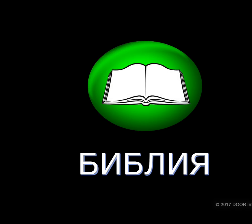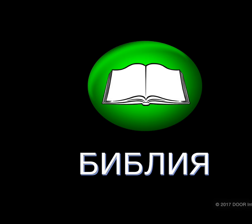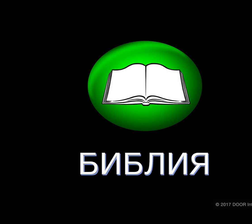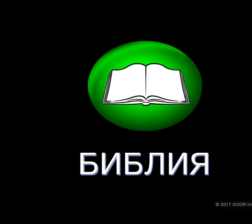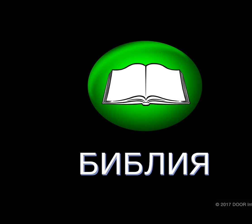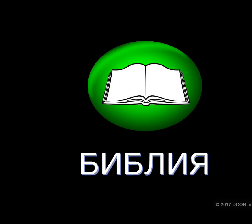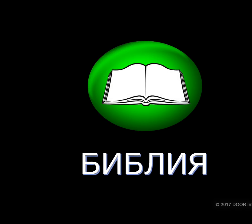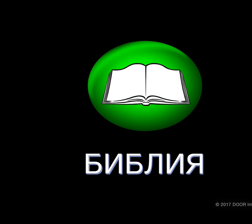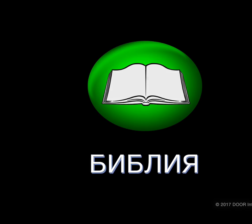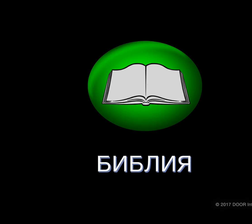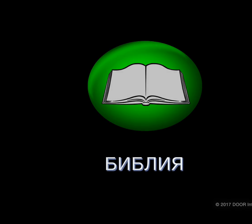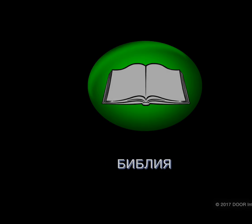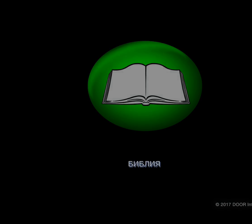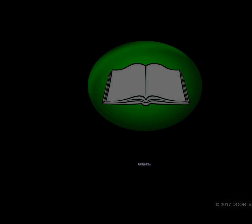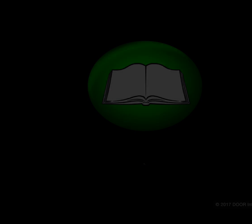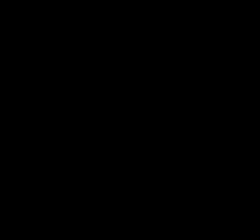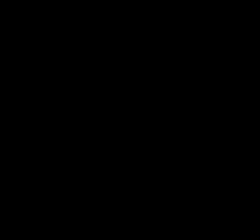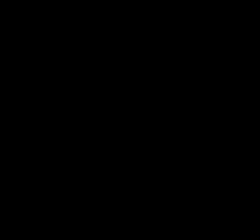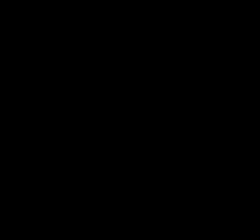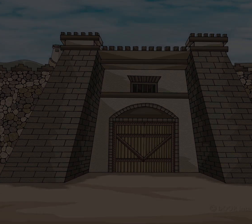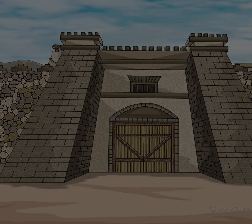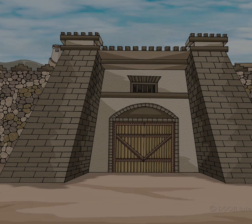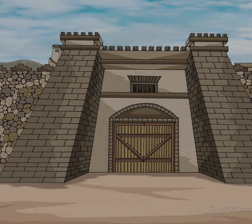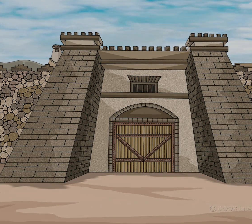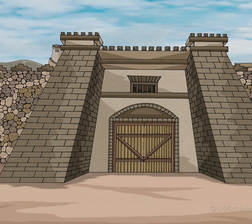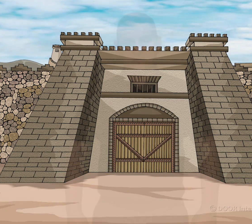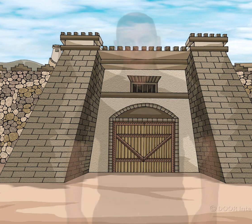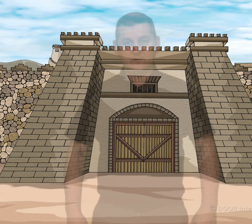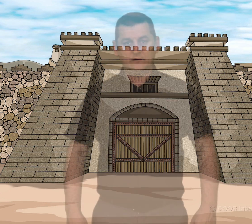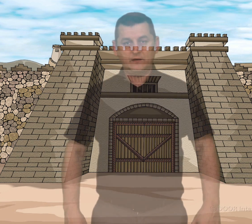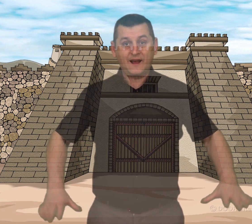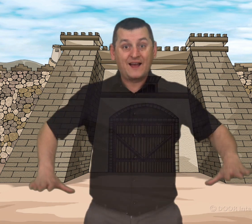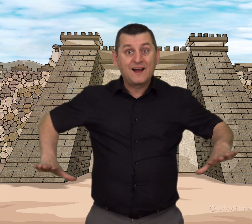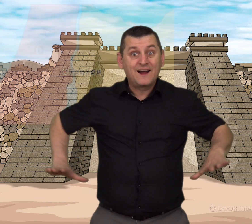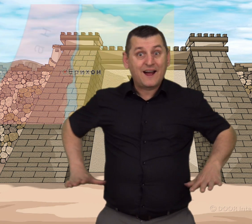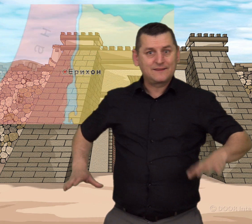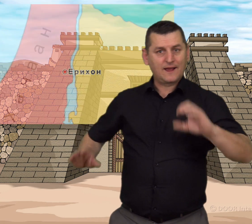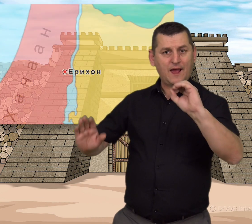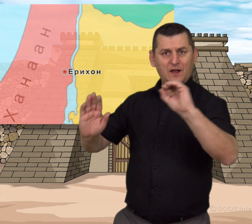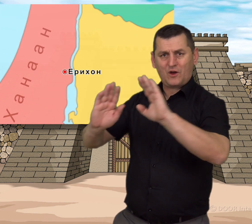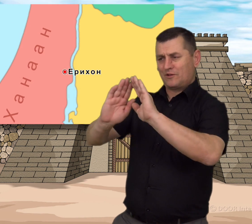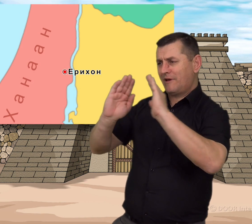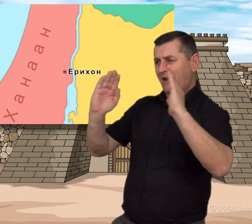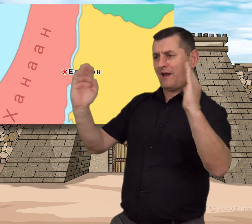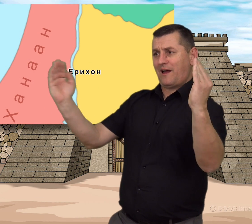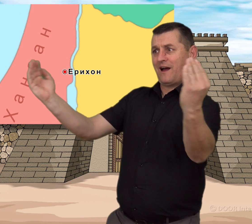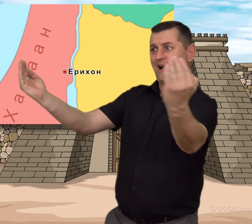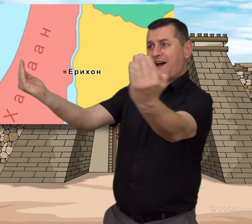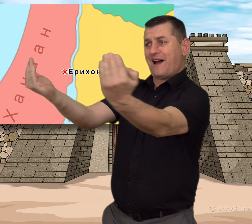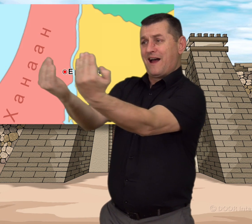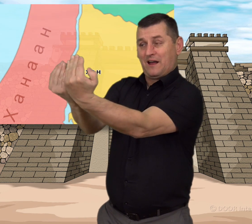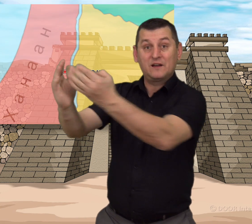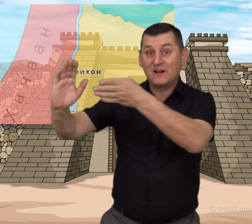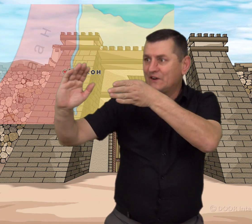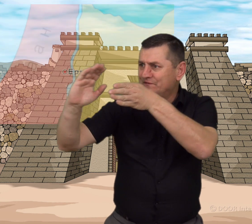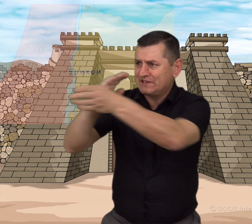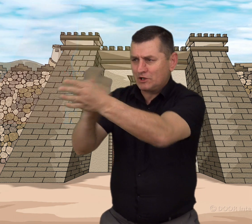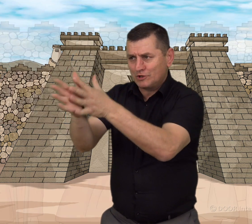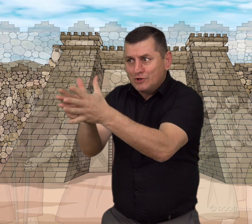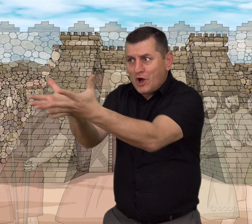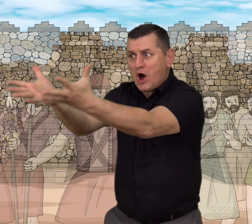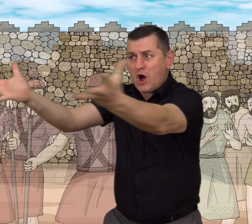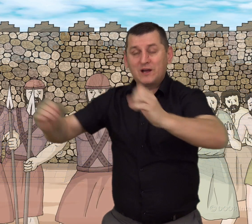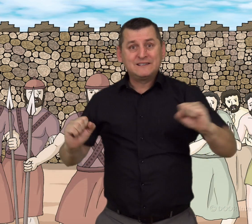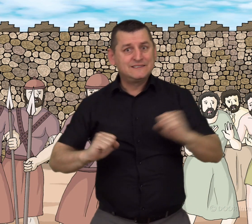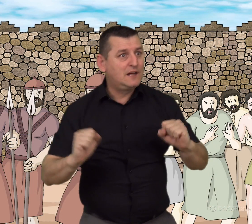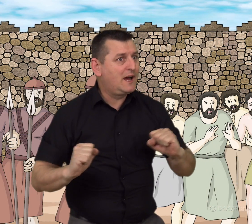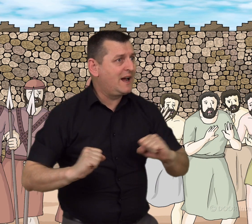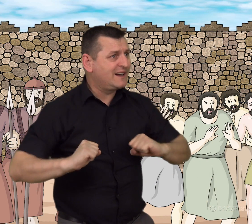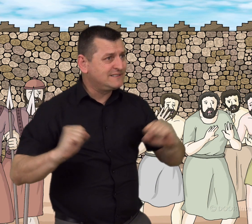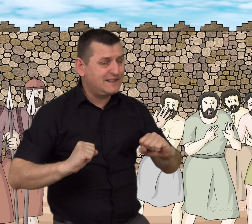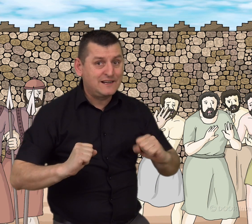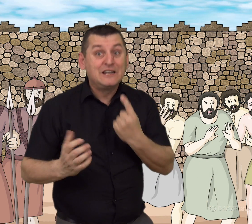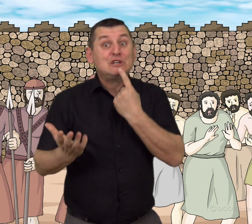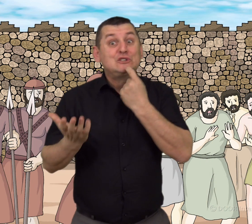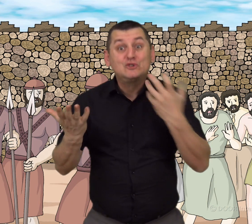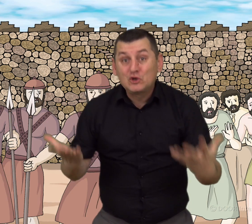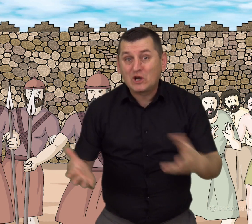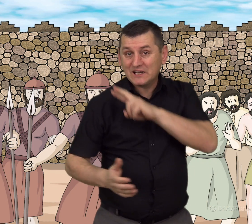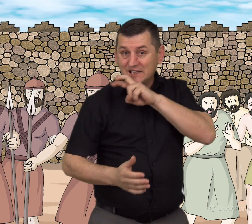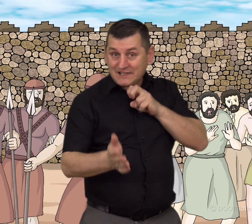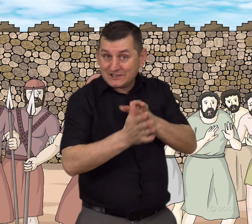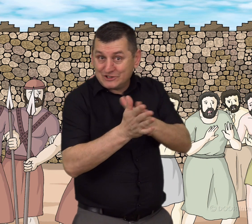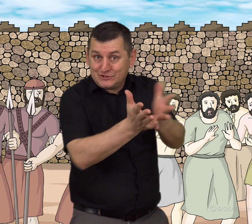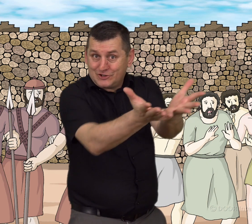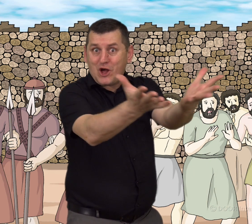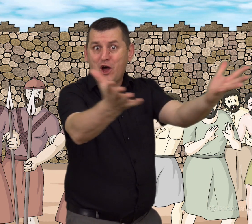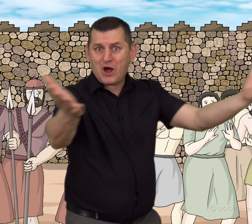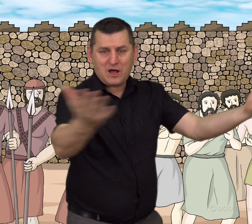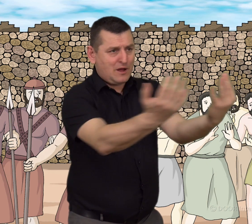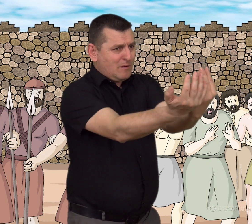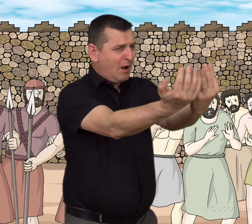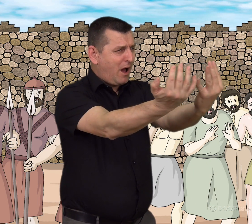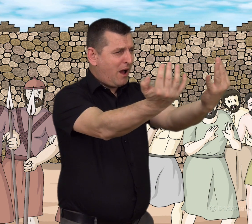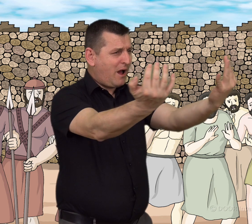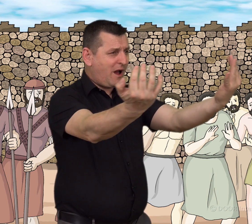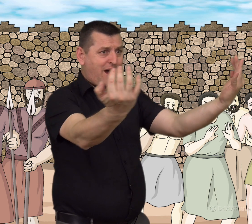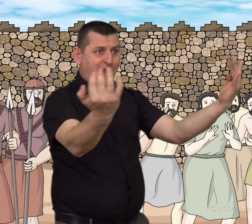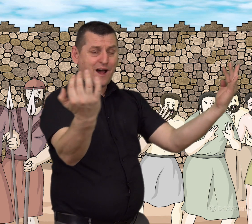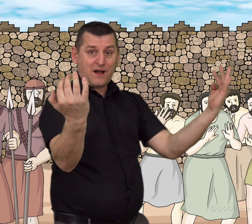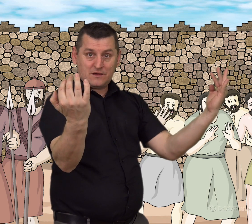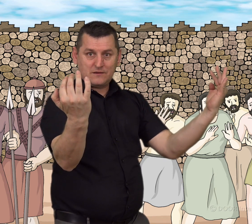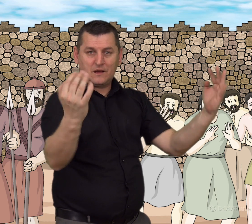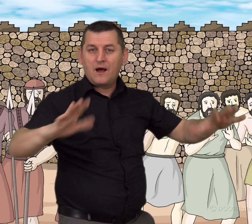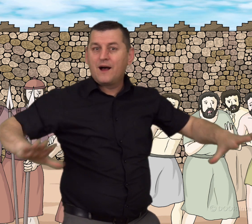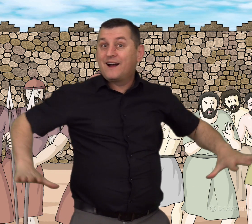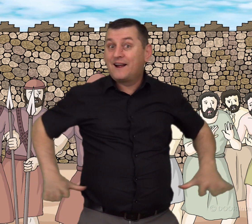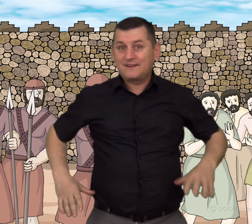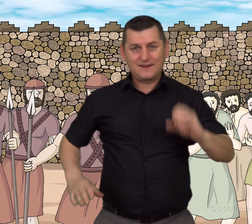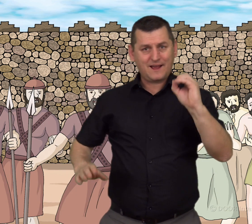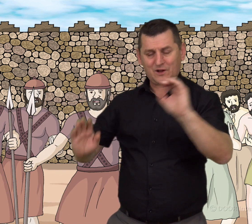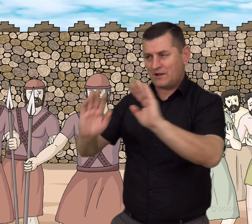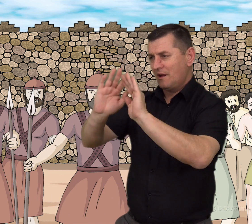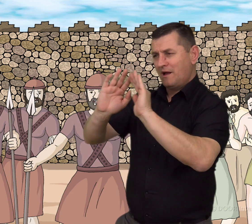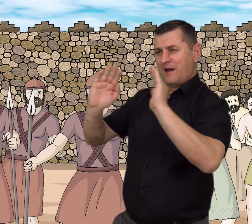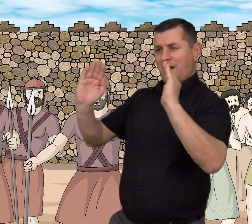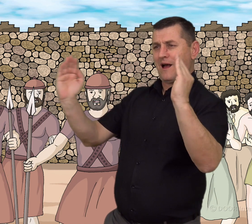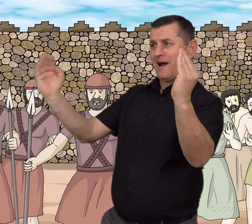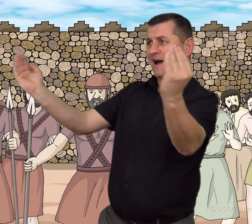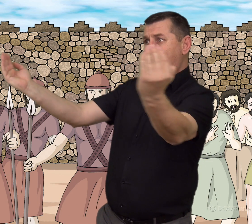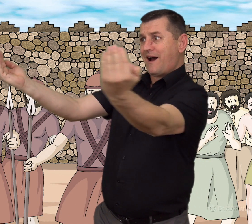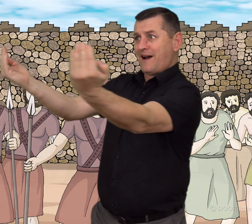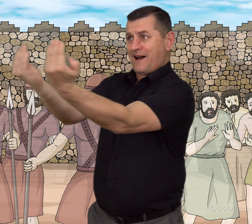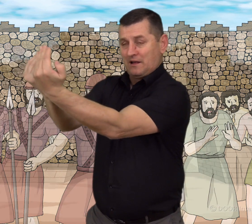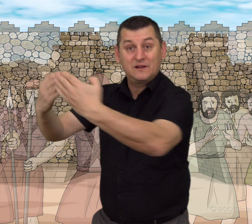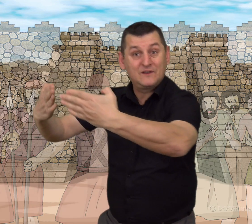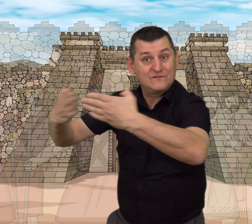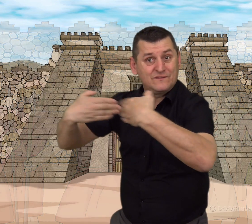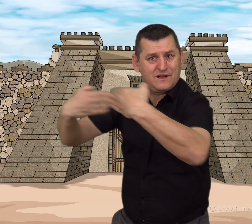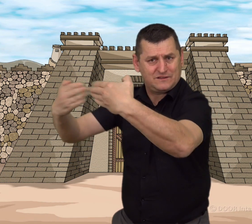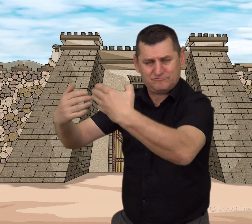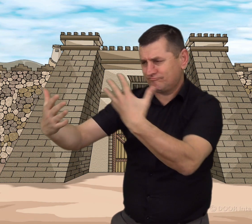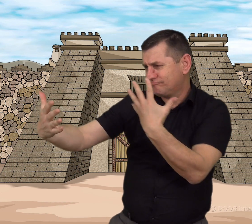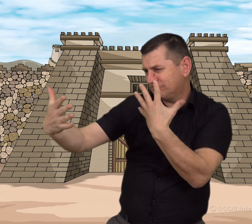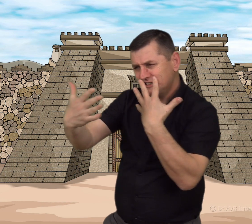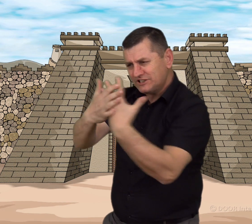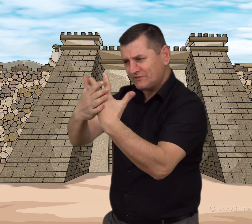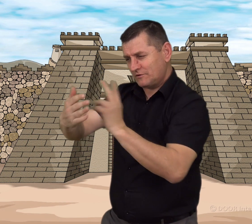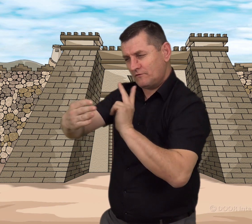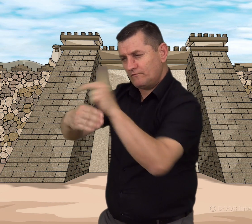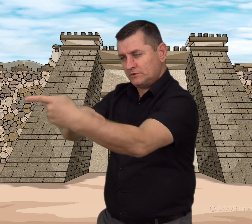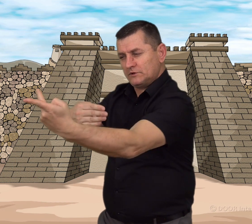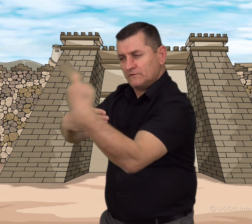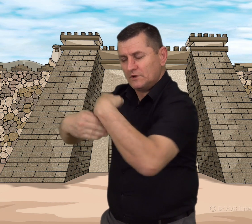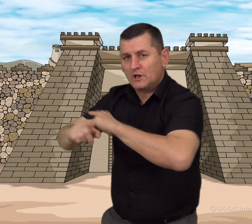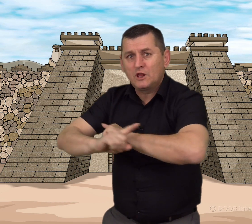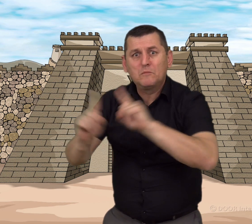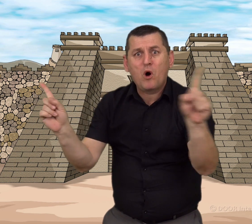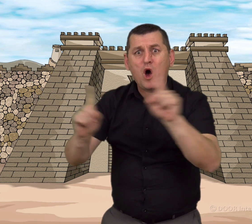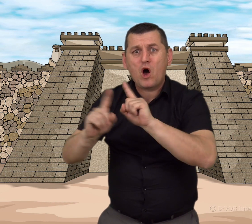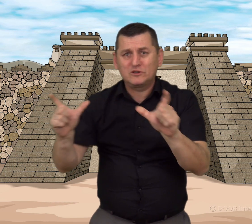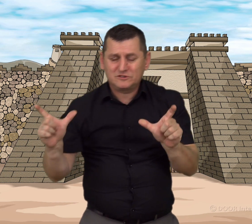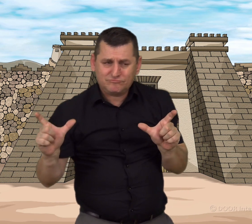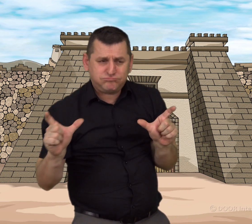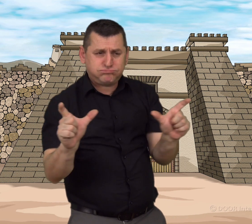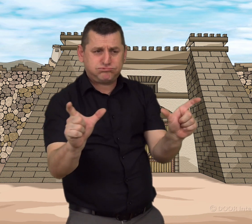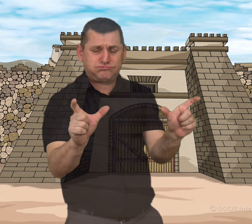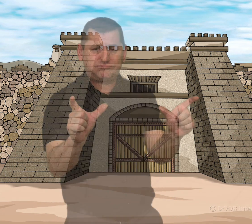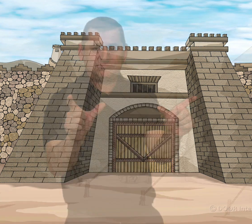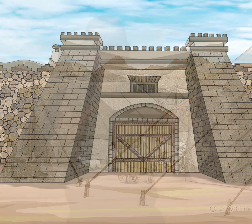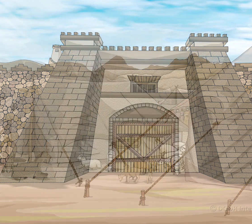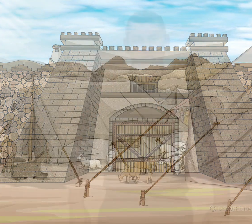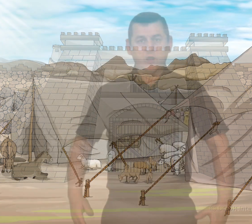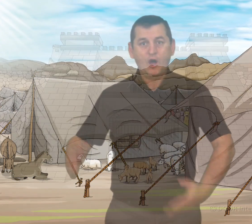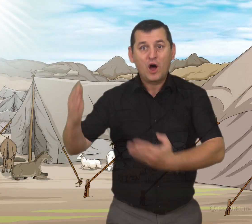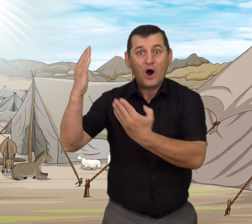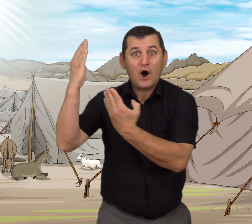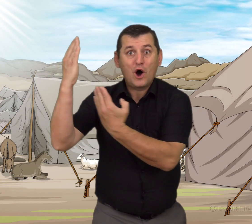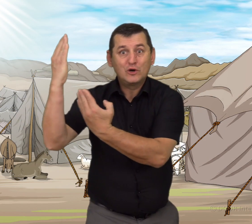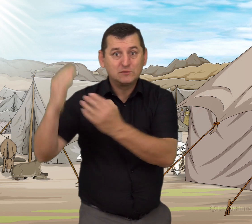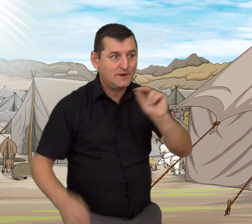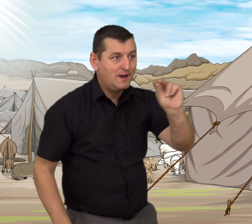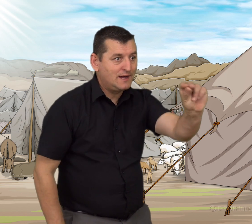Now Jericho was tightly shut up because of the Israelites. No one went out and no one came in.